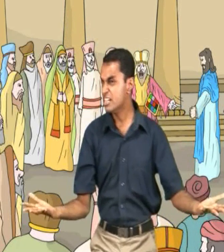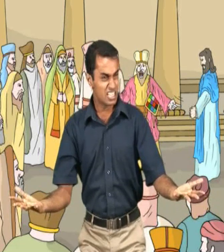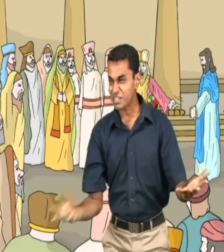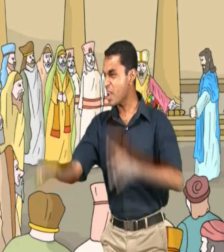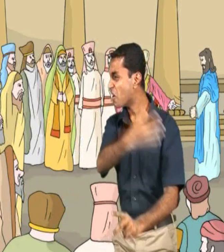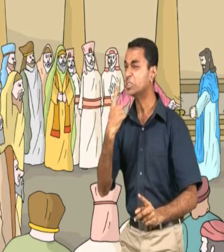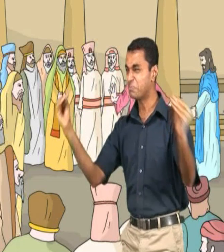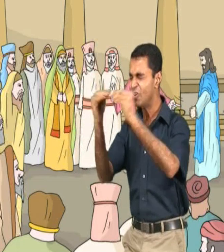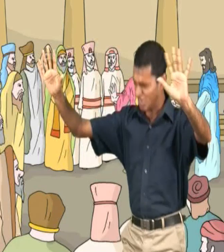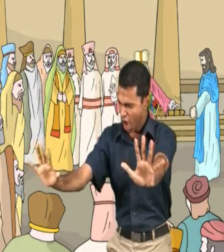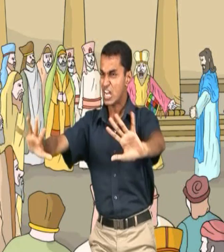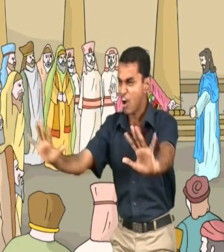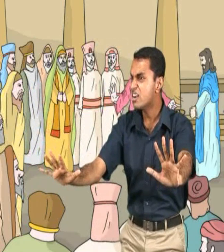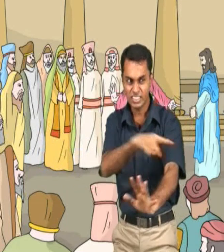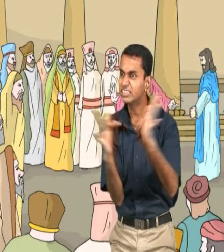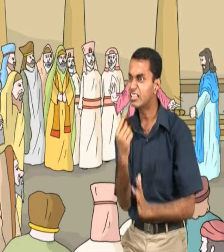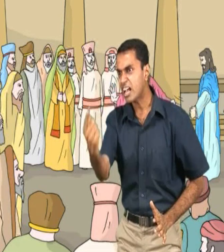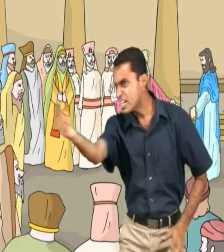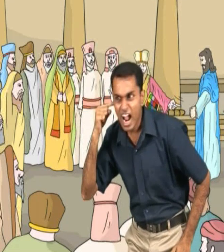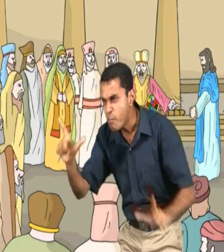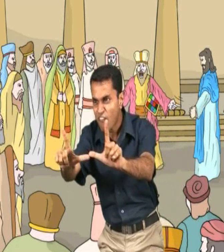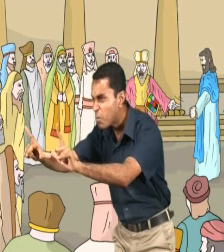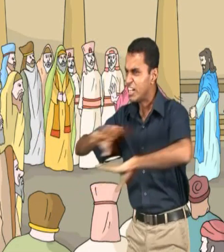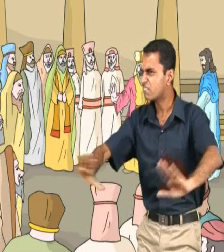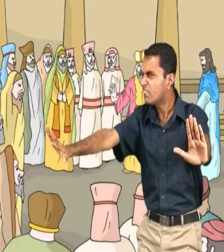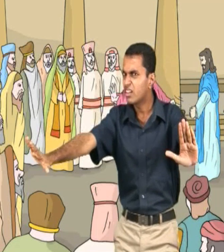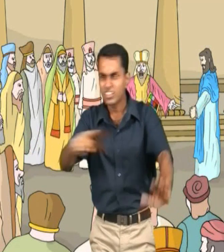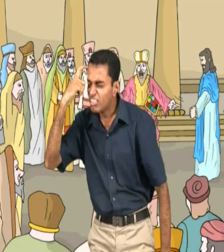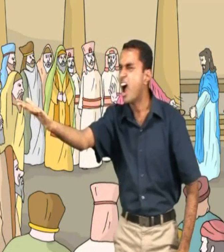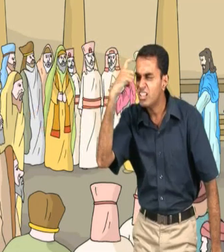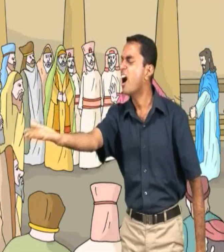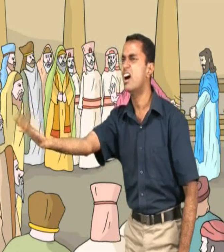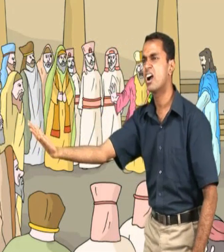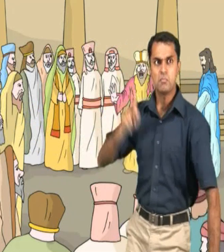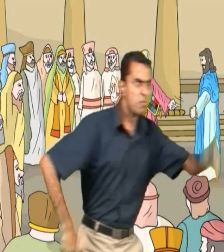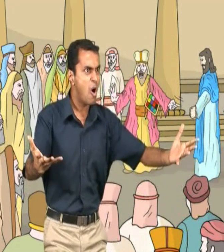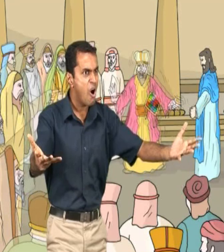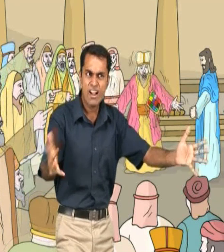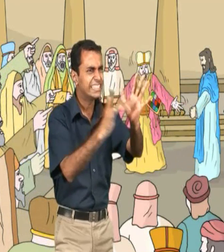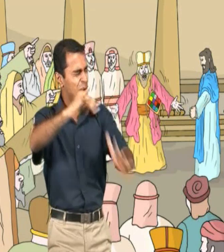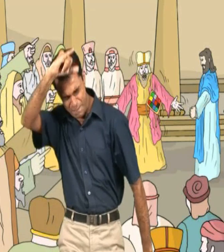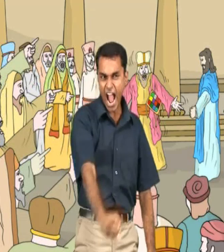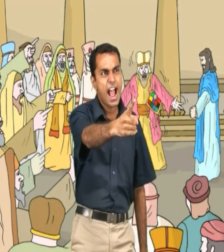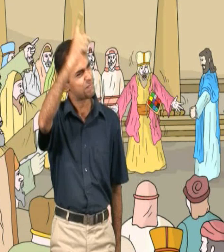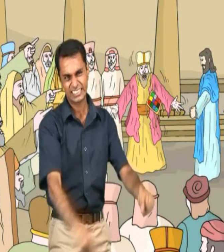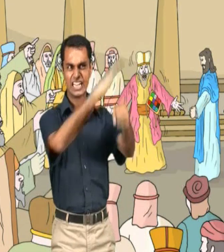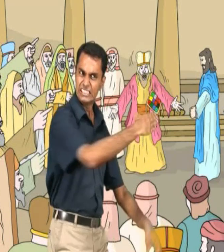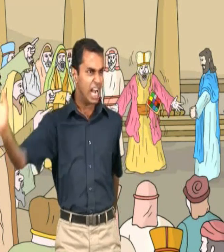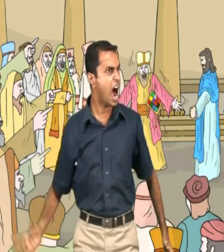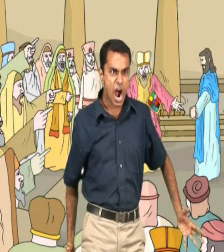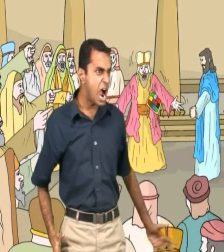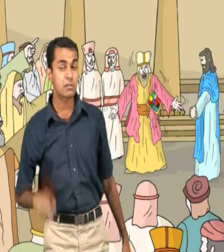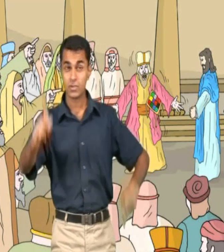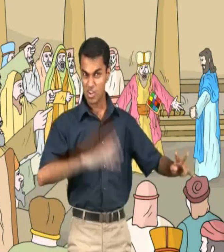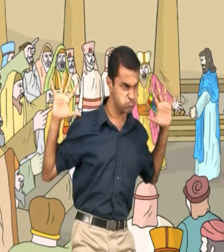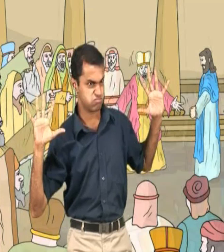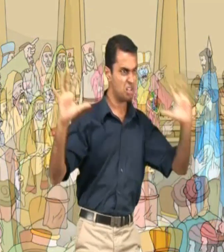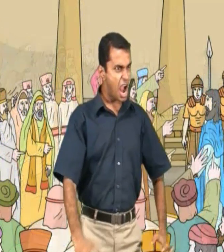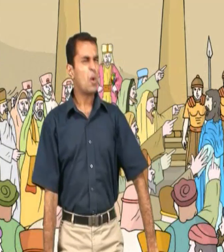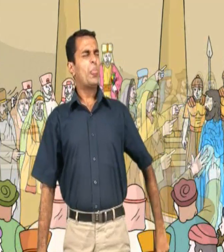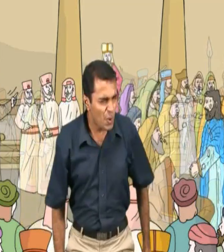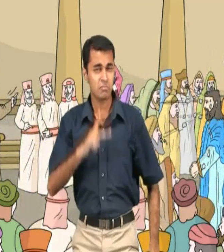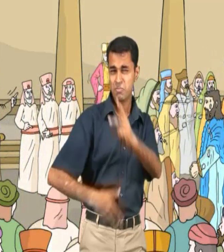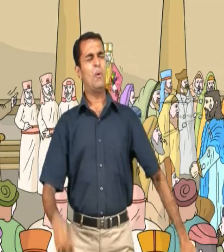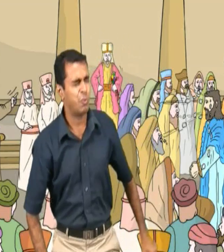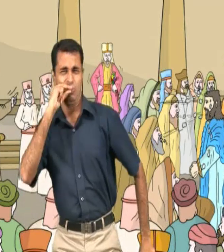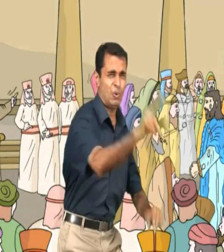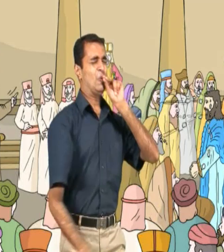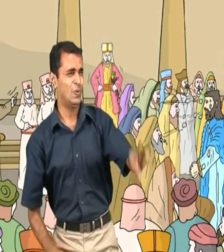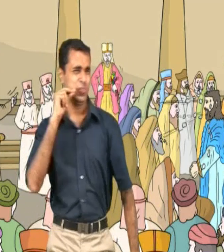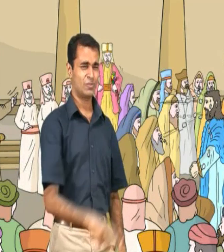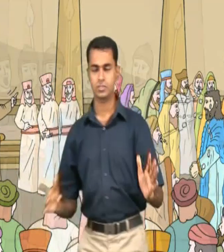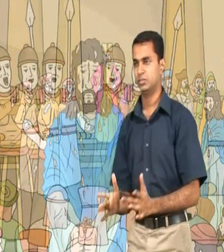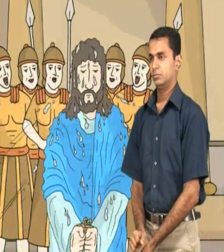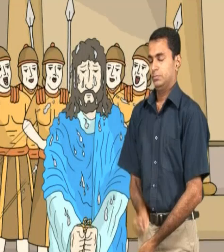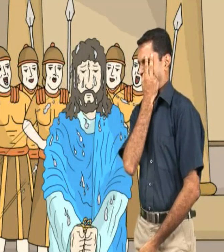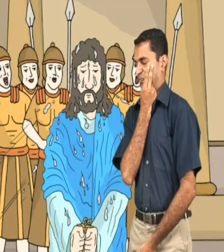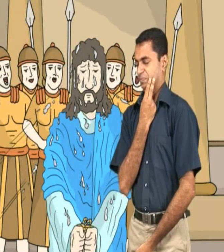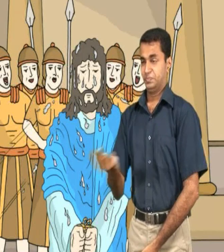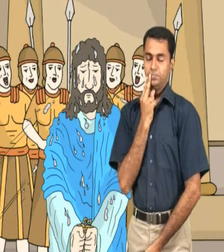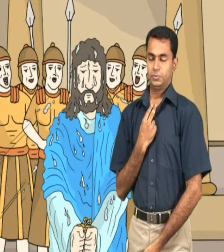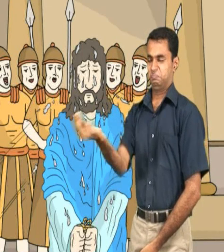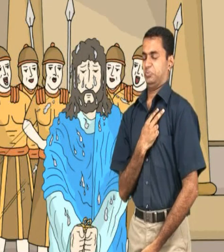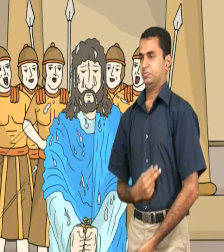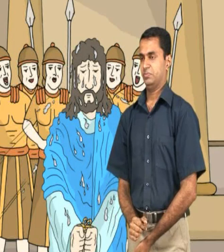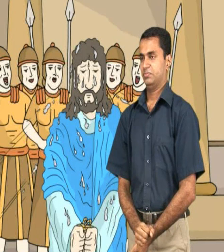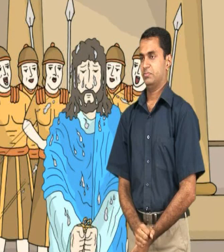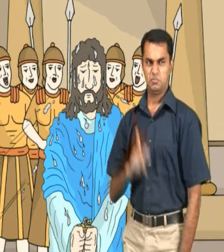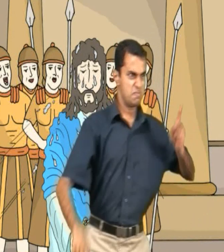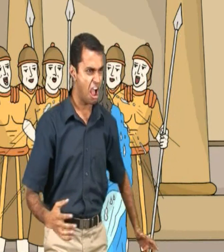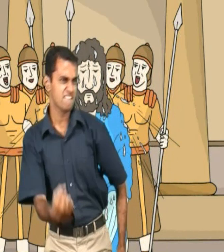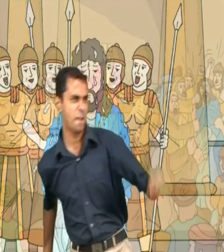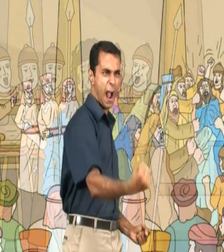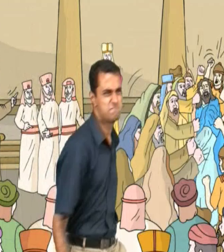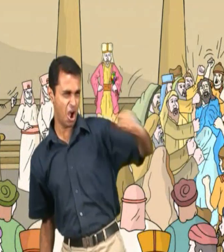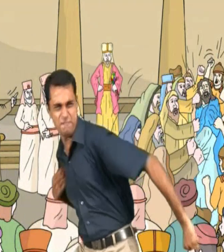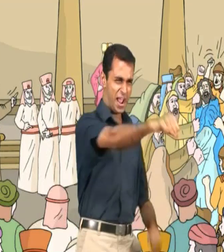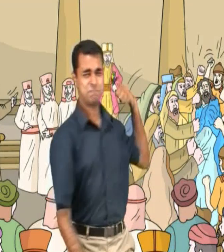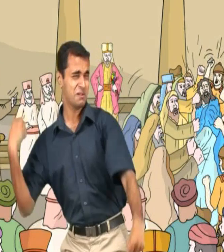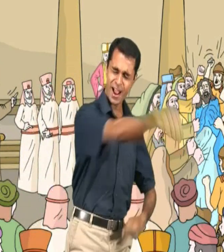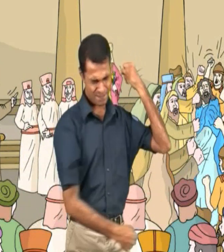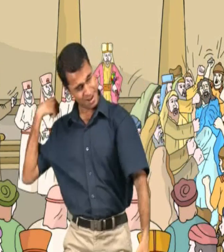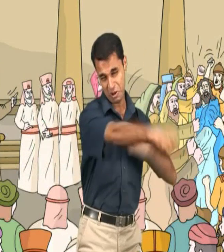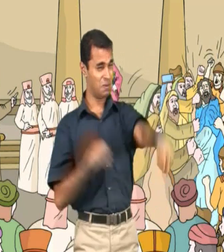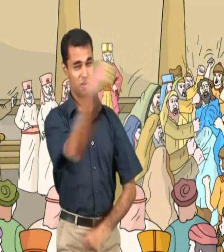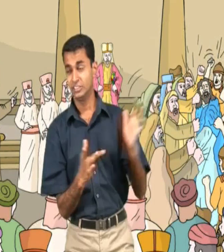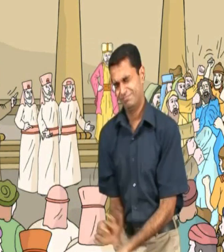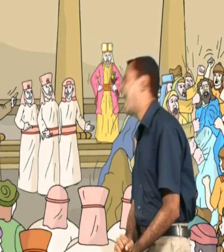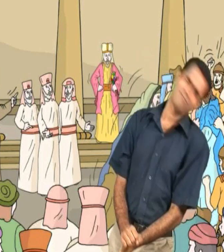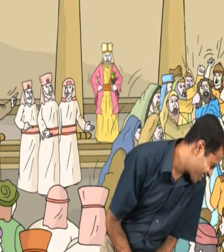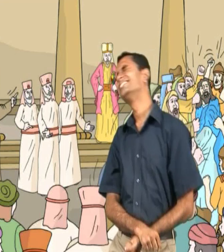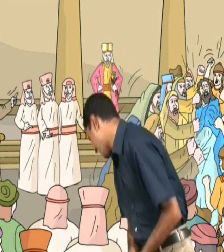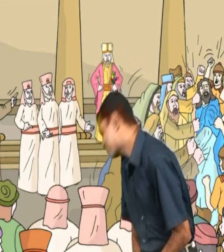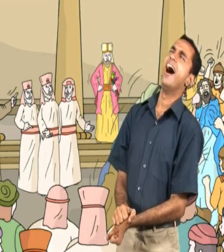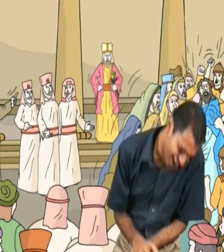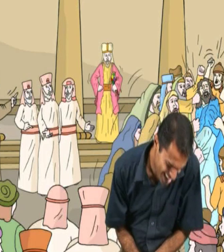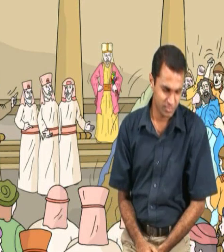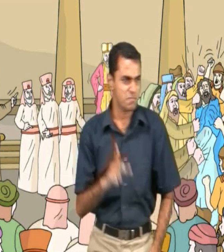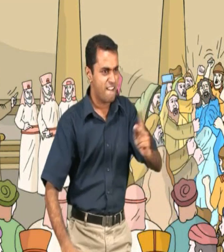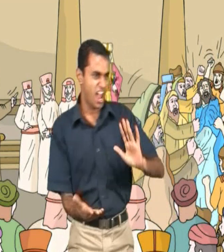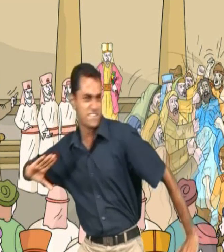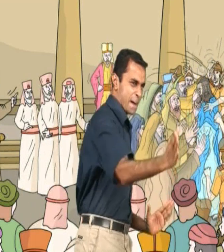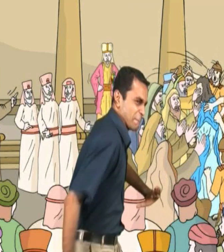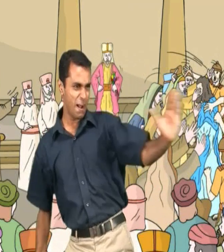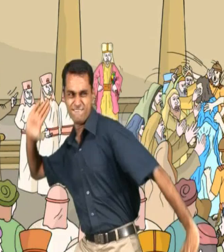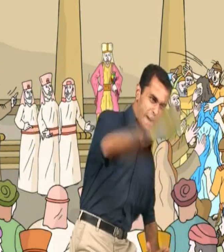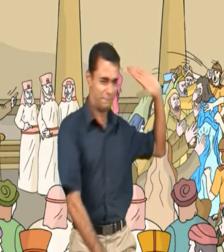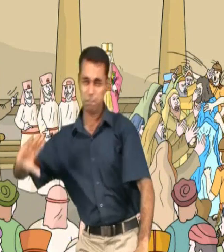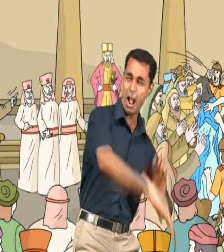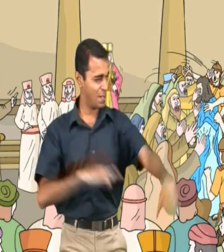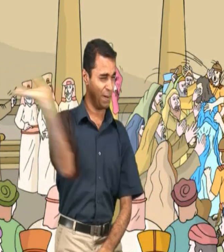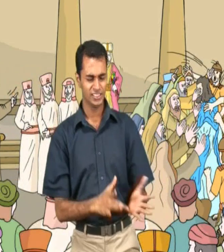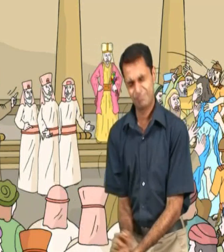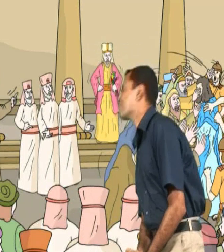At this, the high priest tore his clothes and declared, “He has blasphemed! Why do we need any more witnesses? Look, now you have heard the blasphemy. What do you think?”